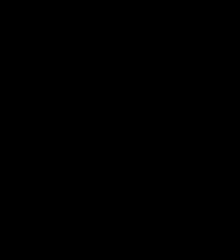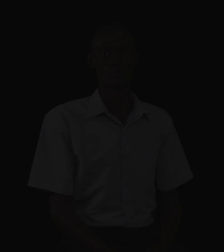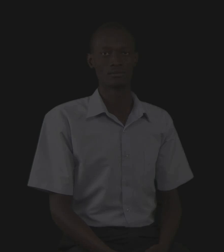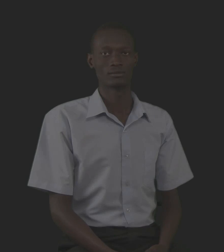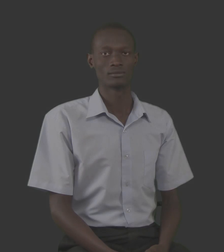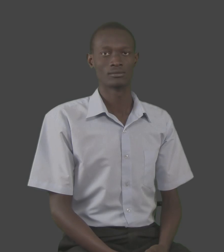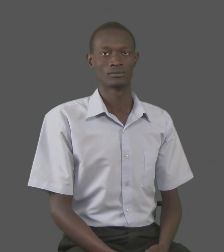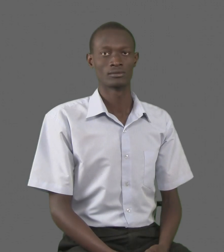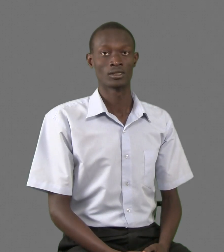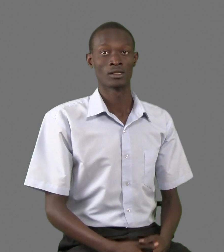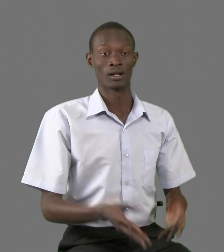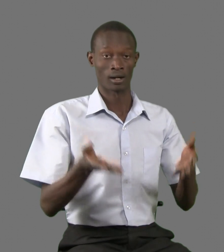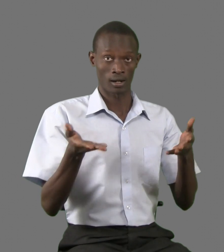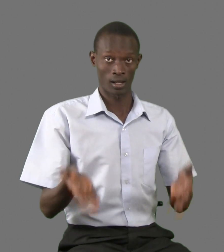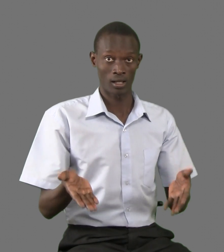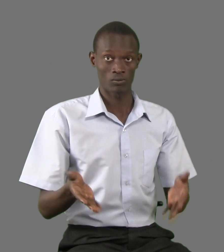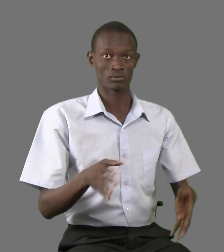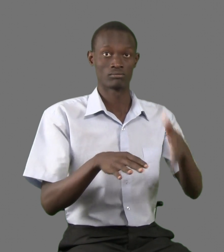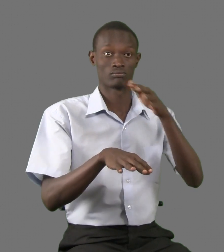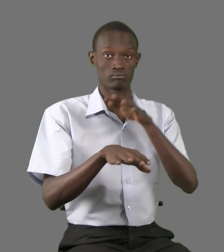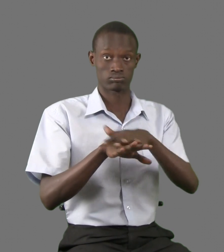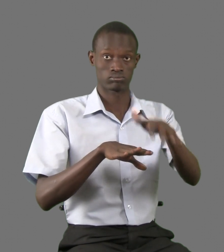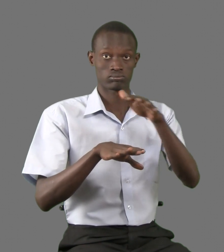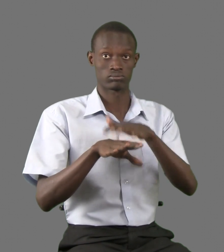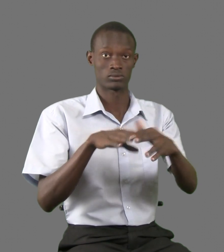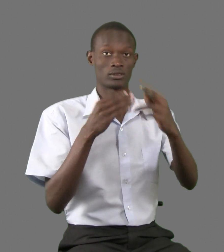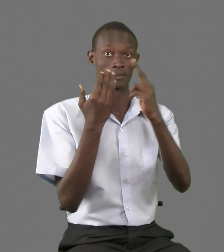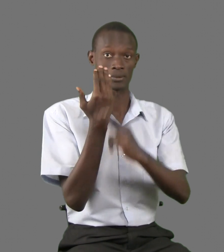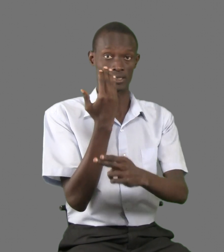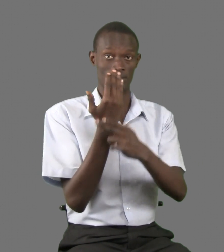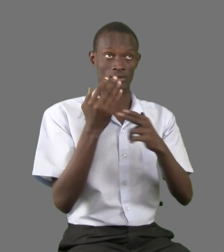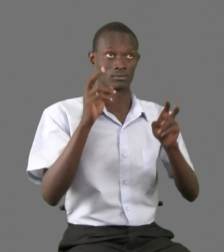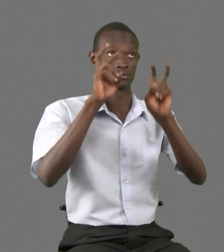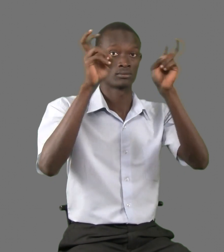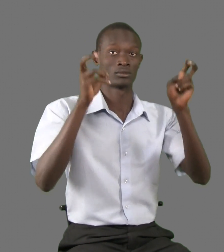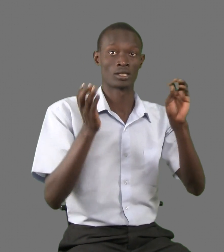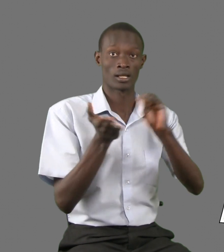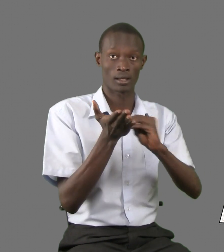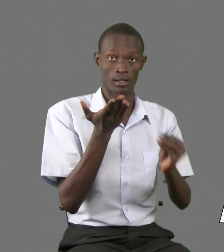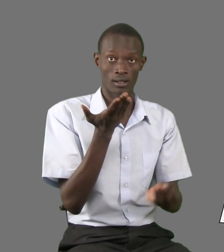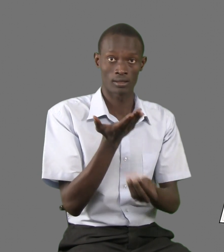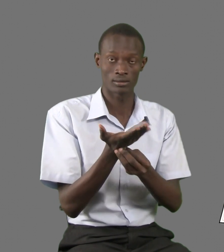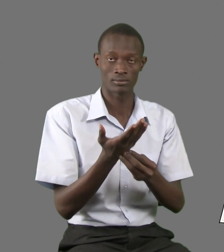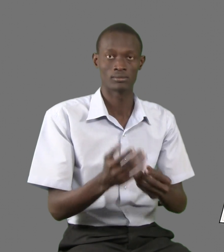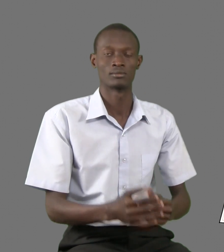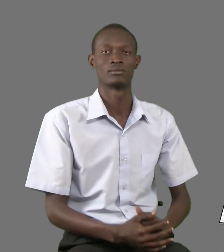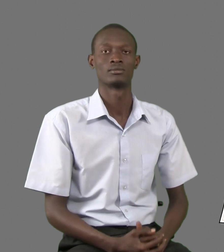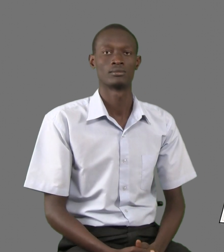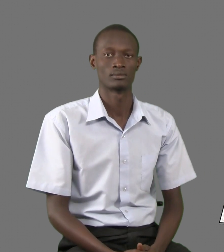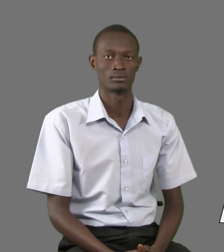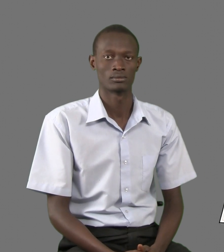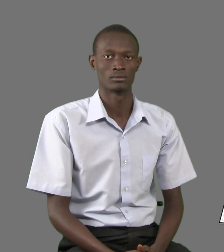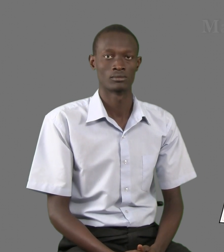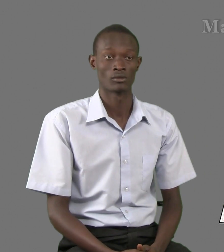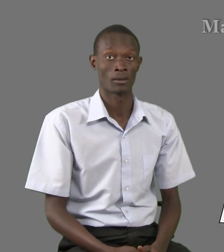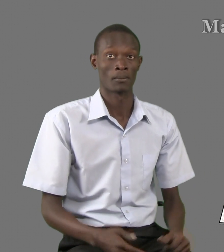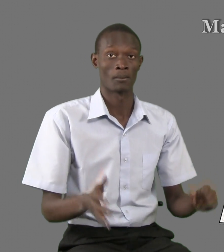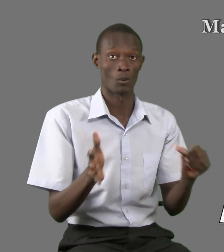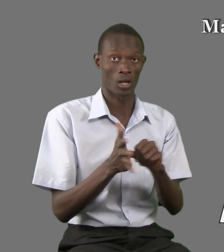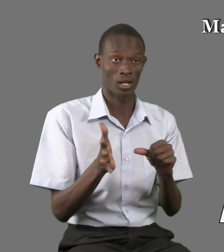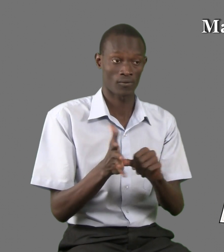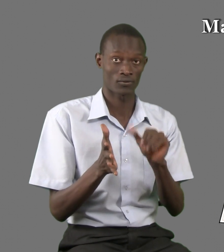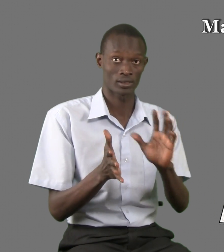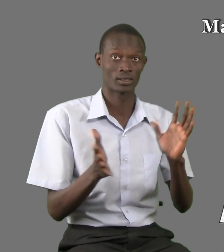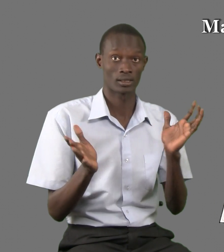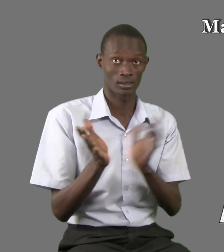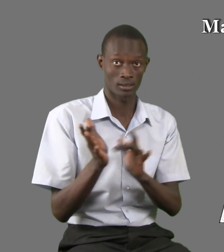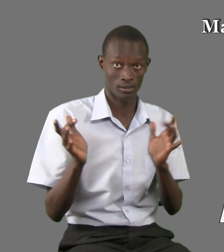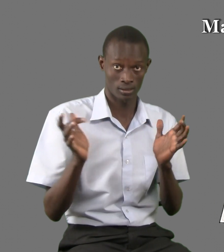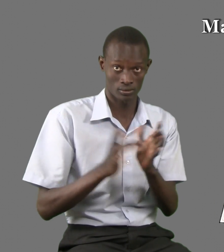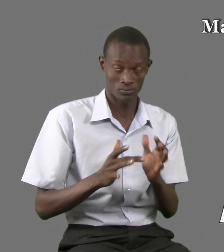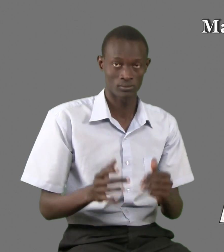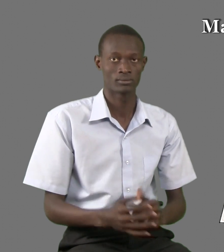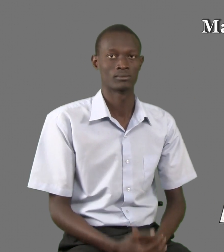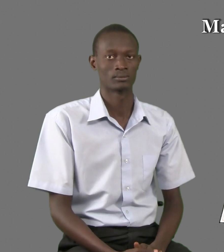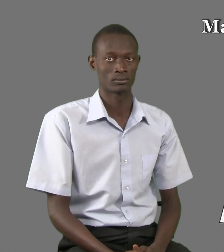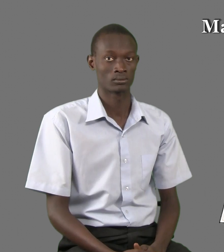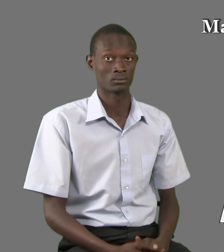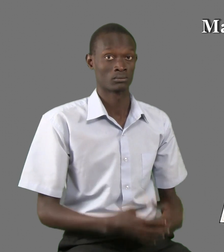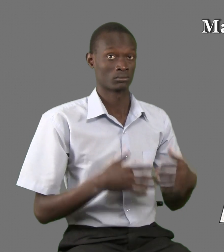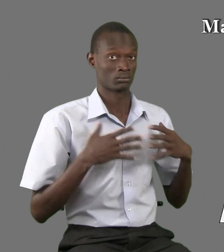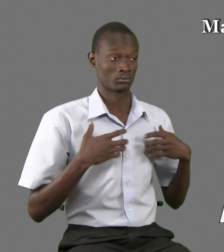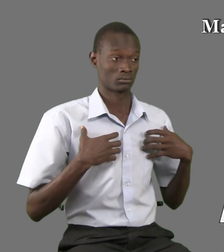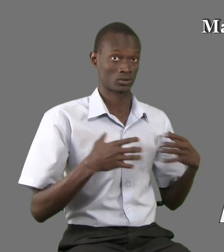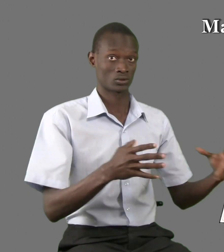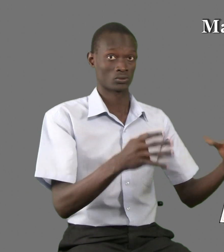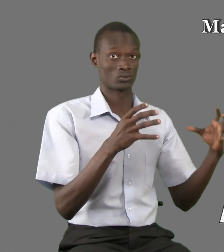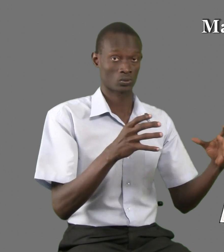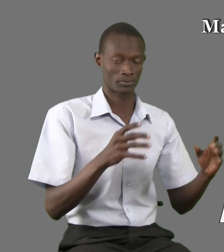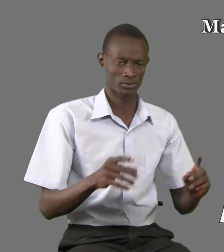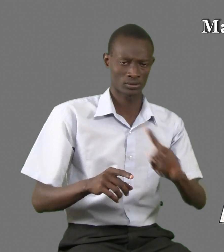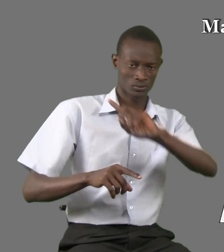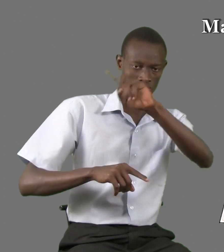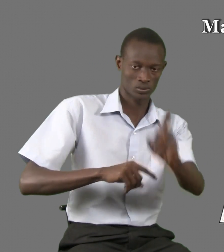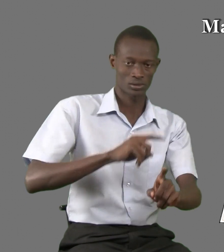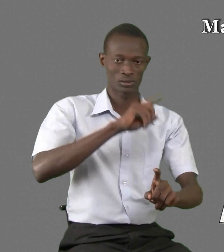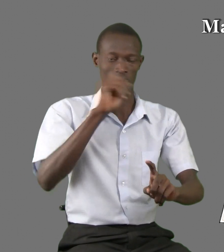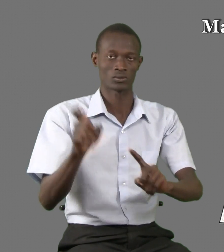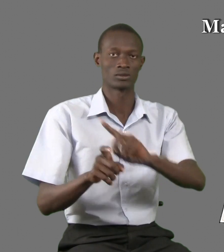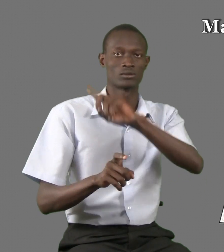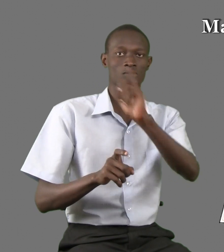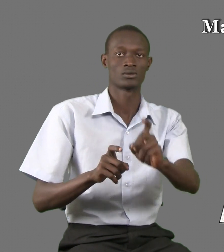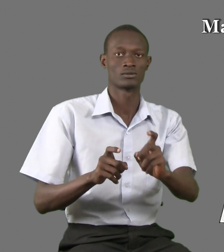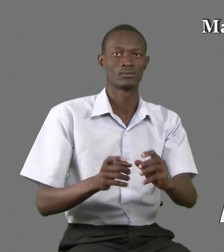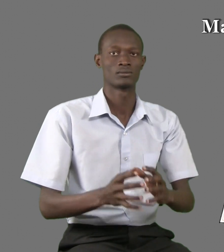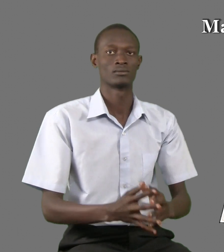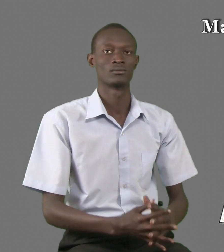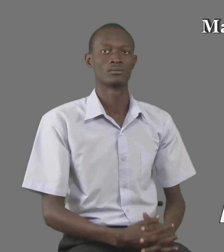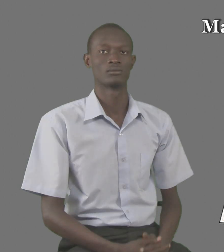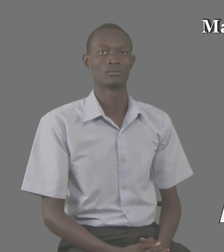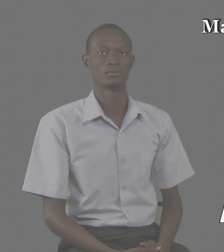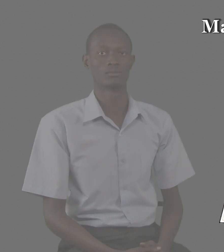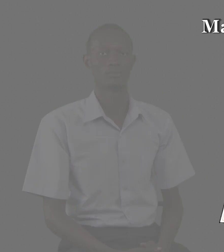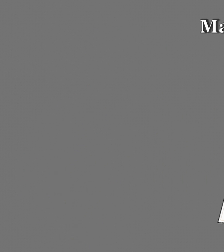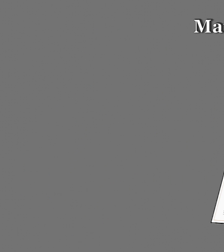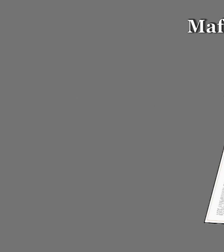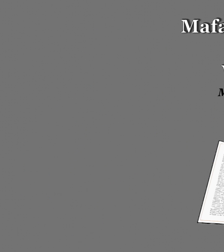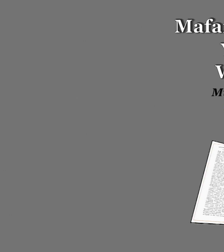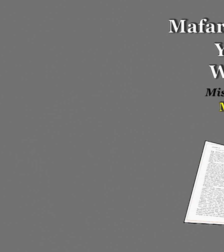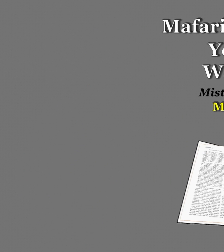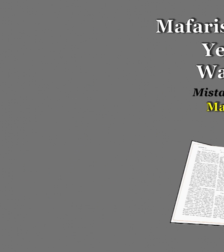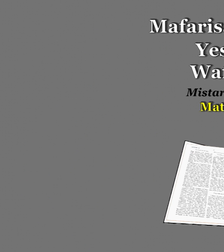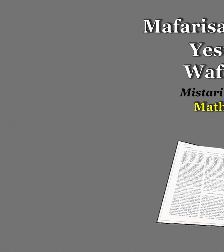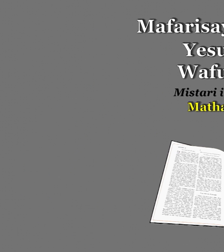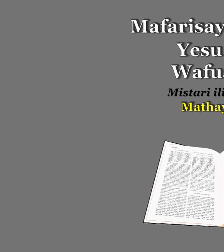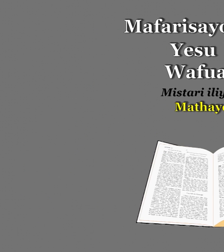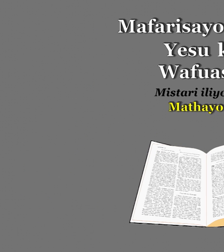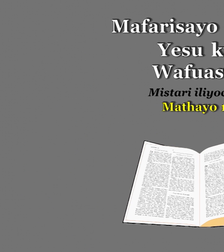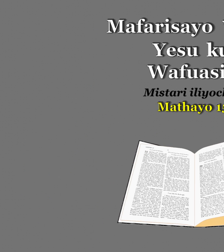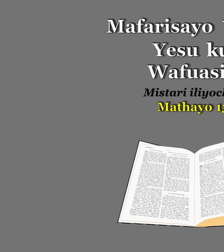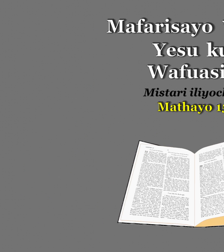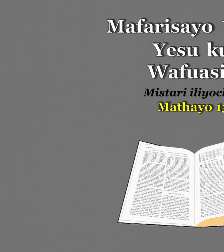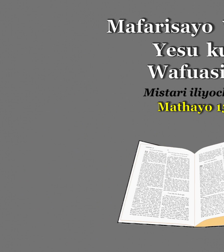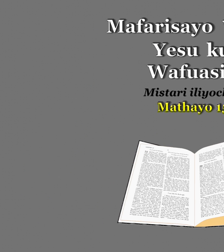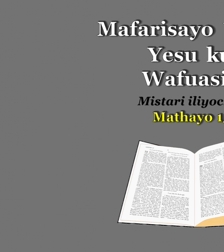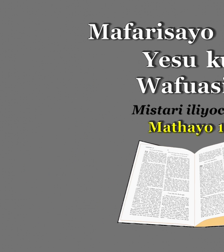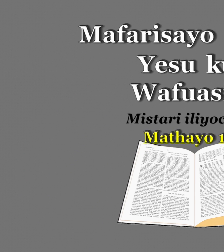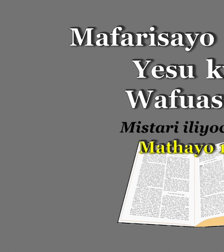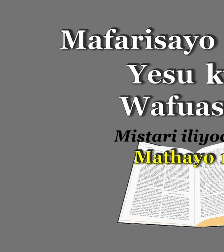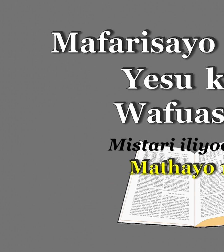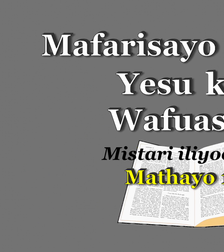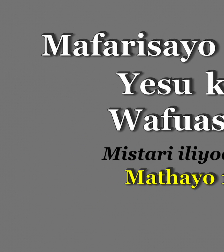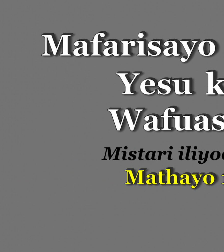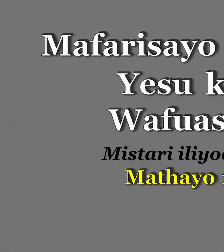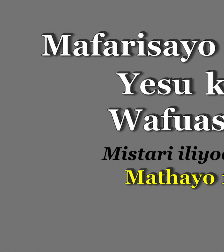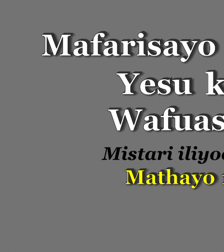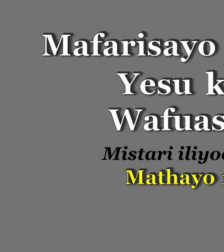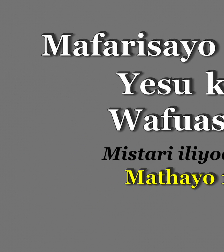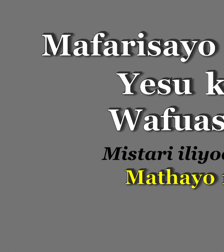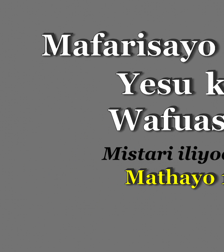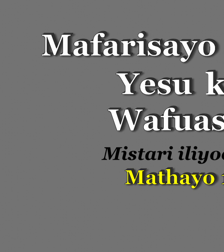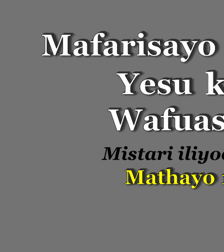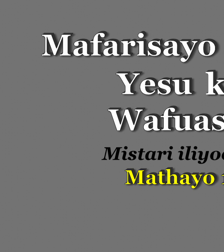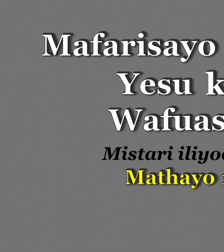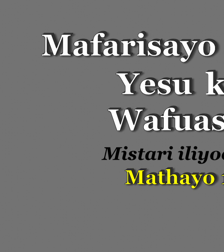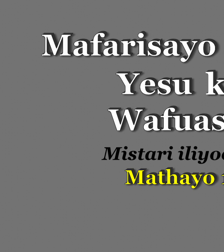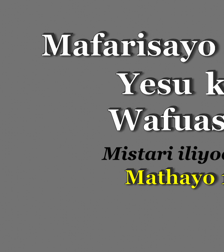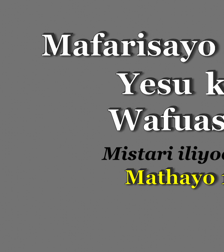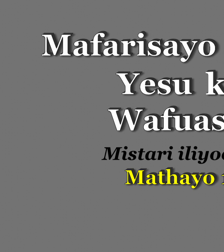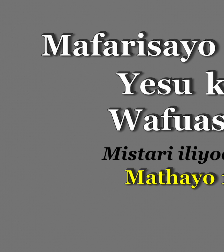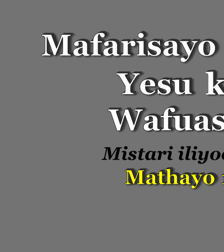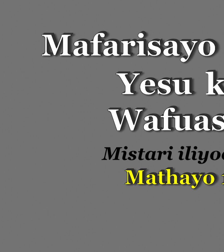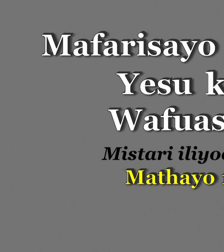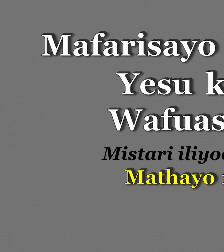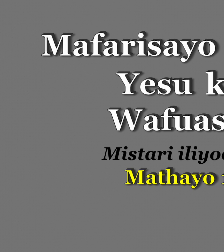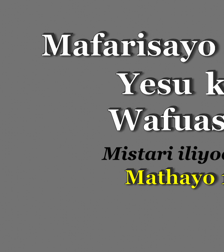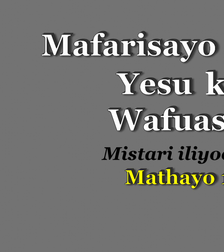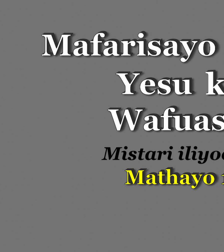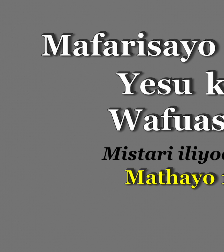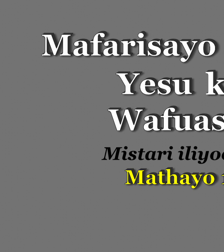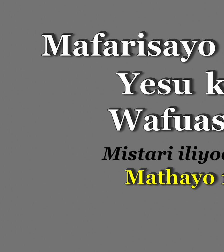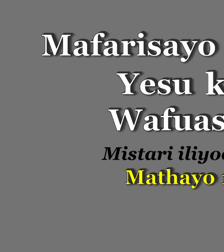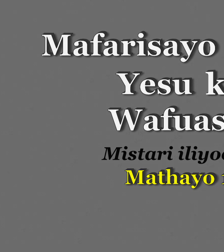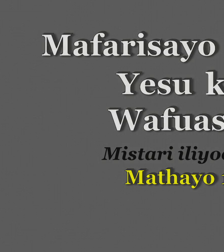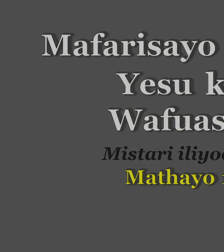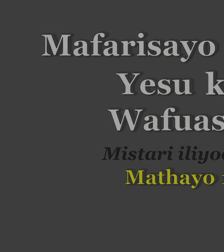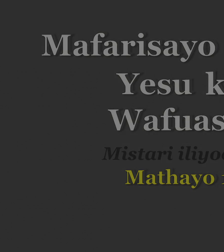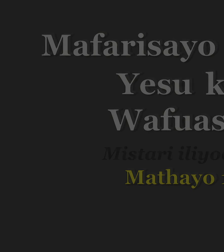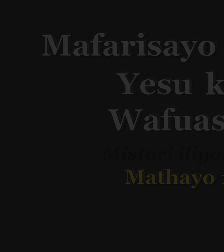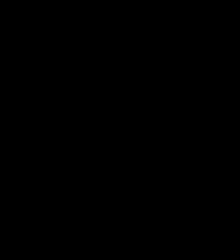Pharisees question Jesus' disciples